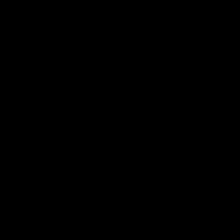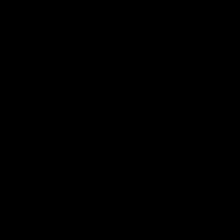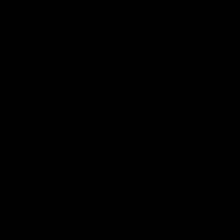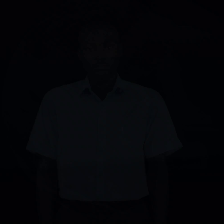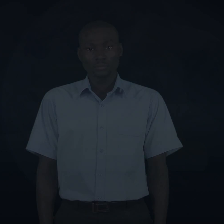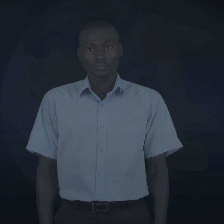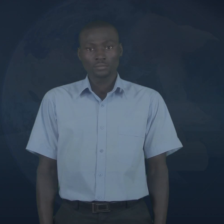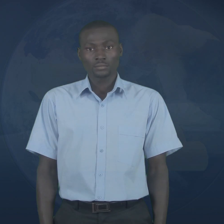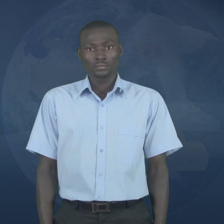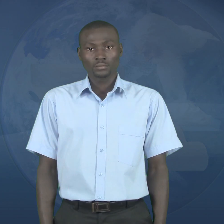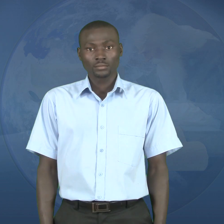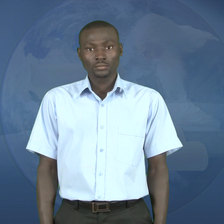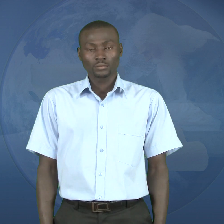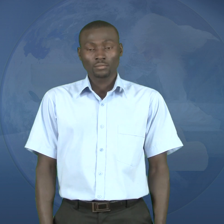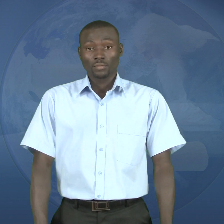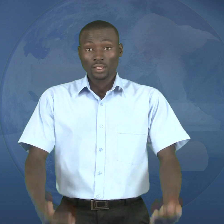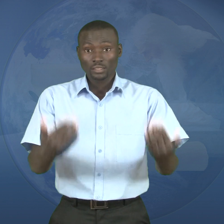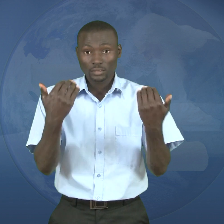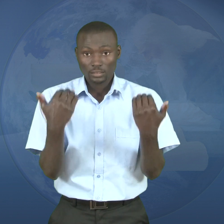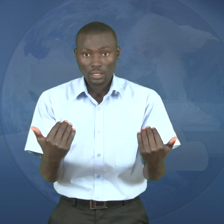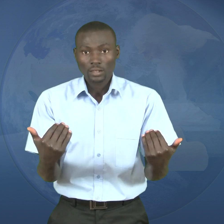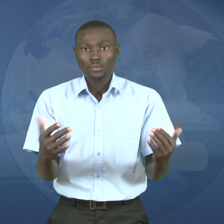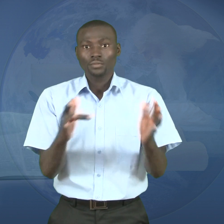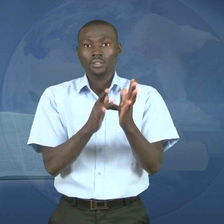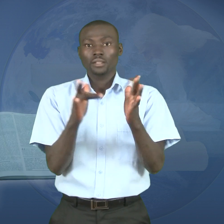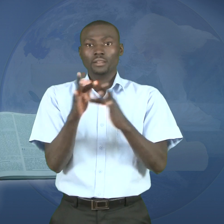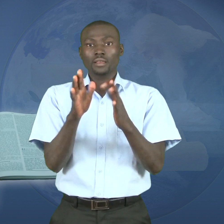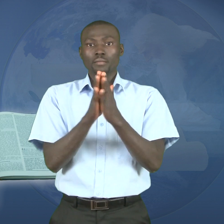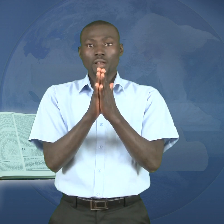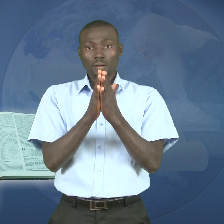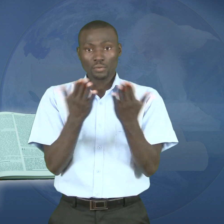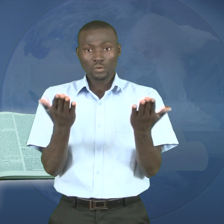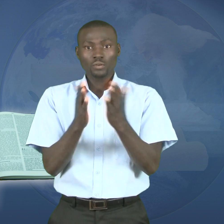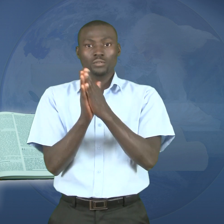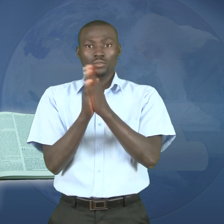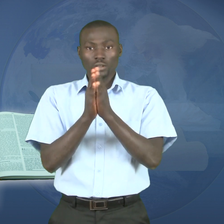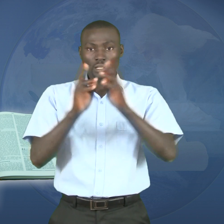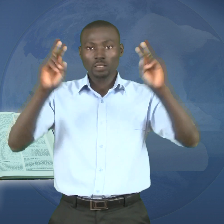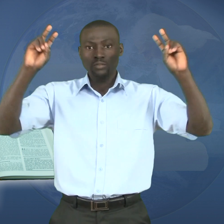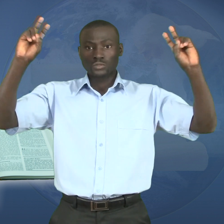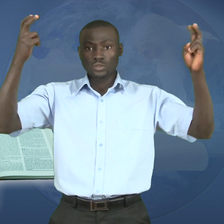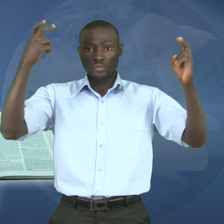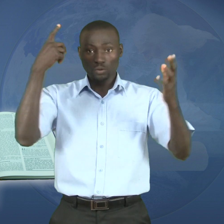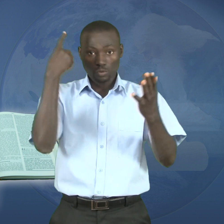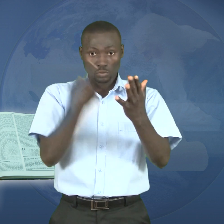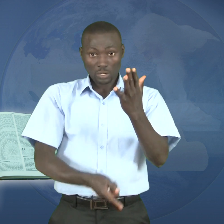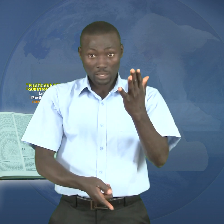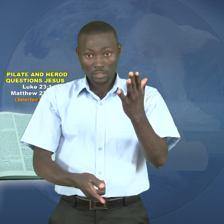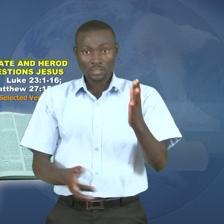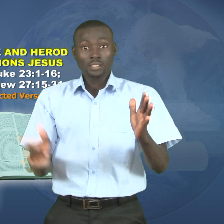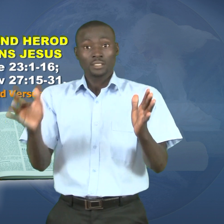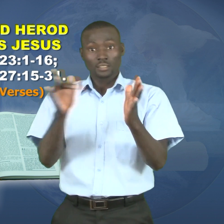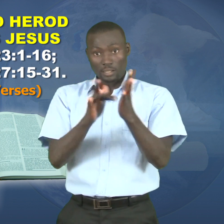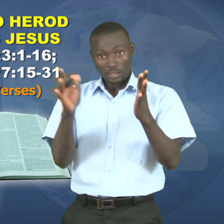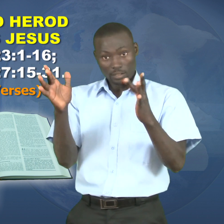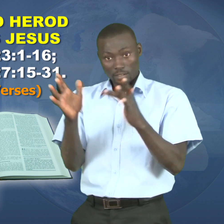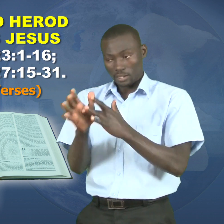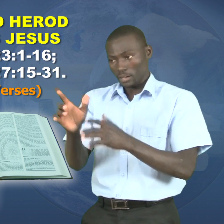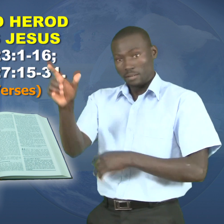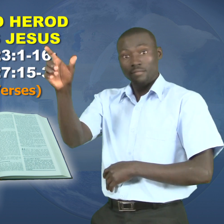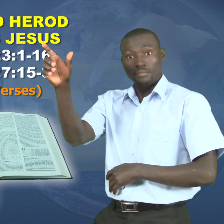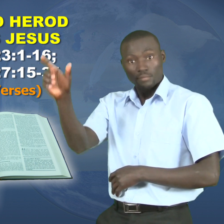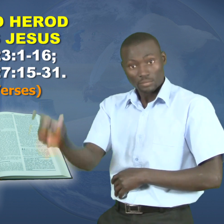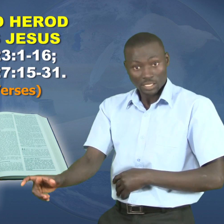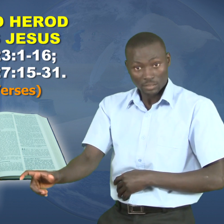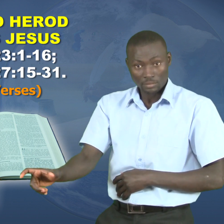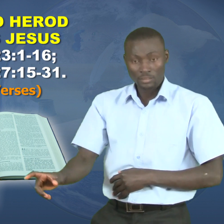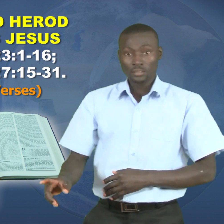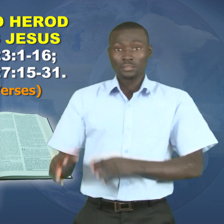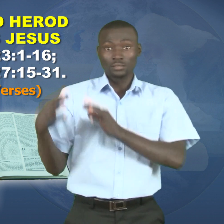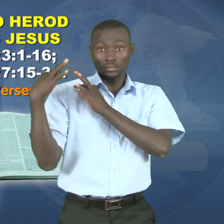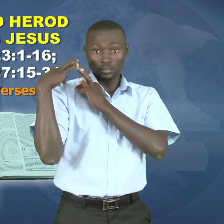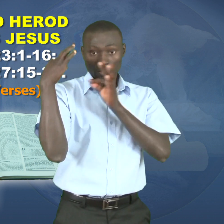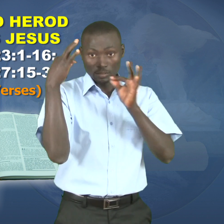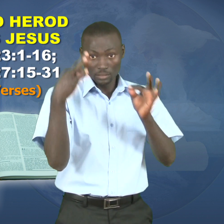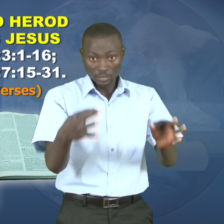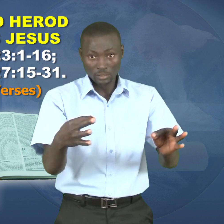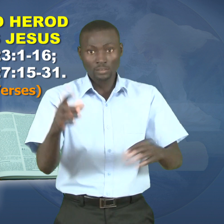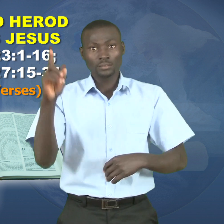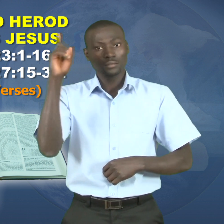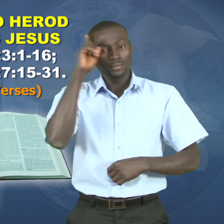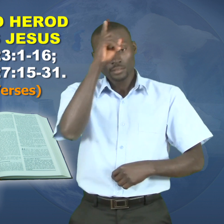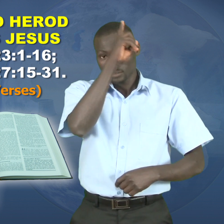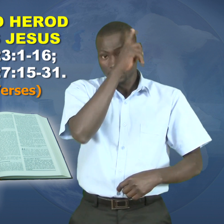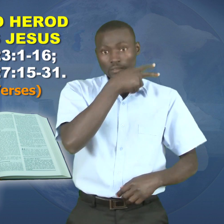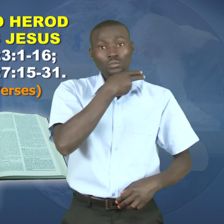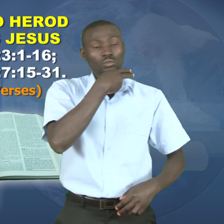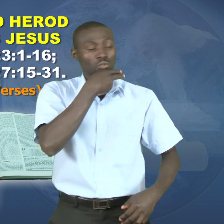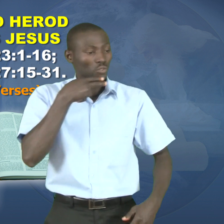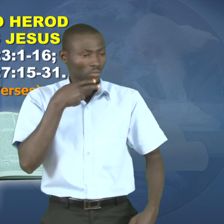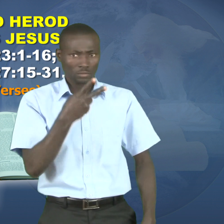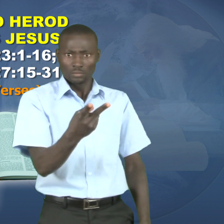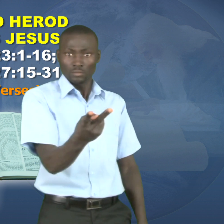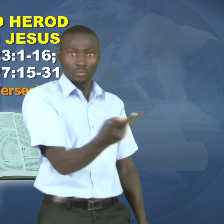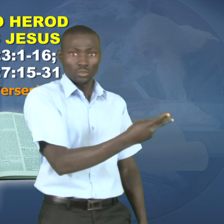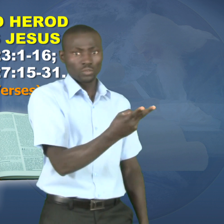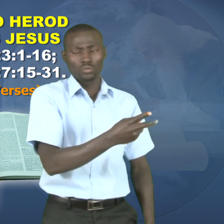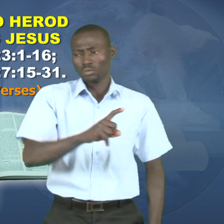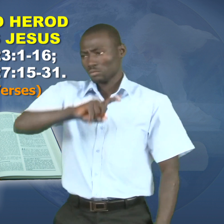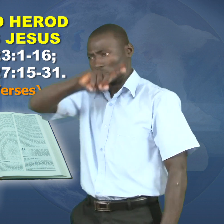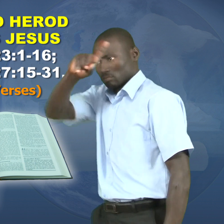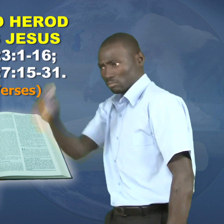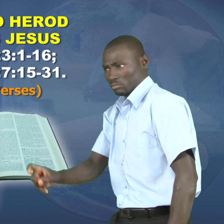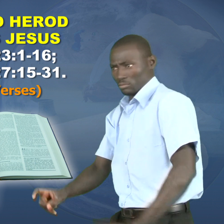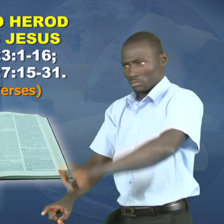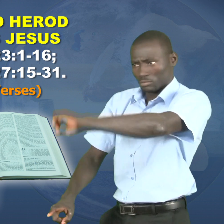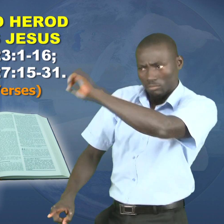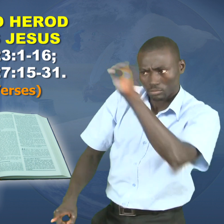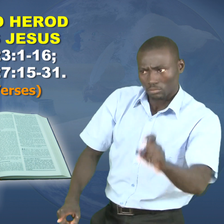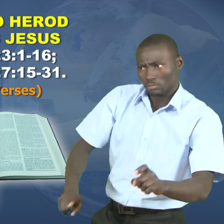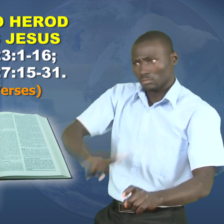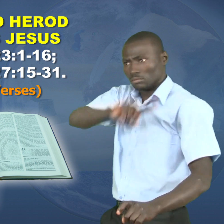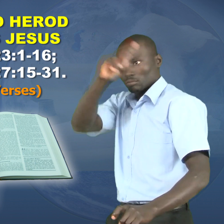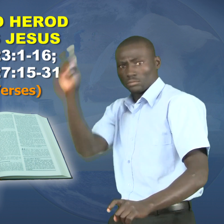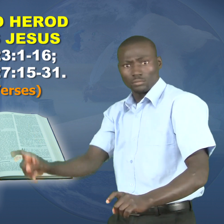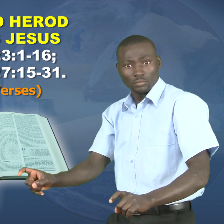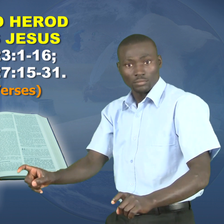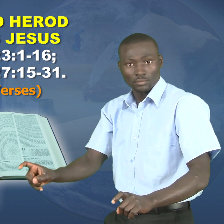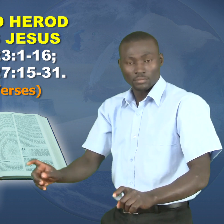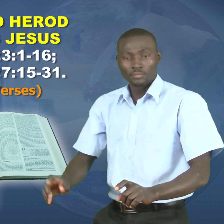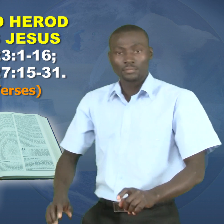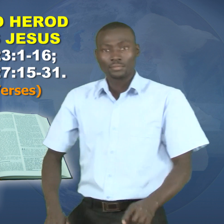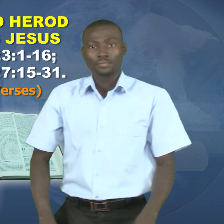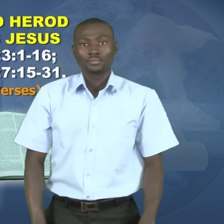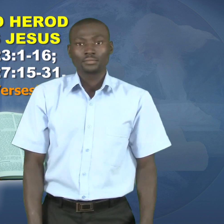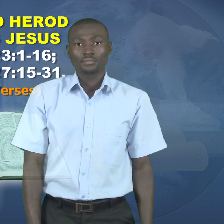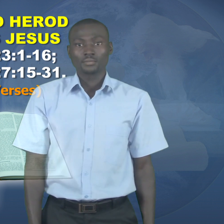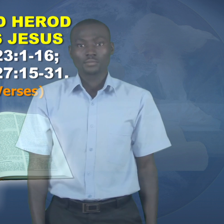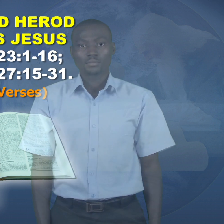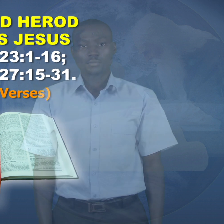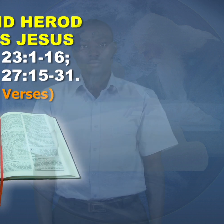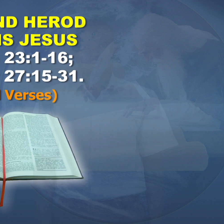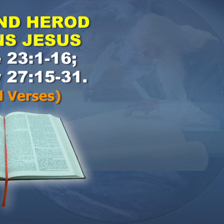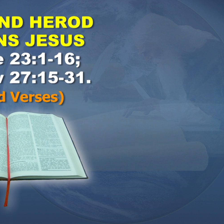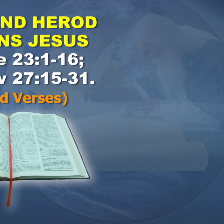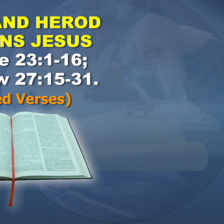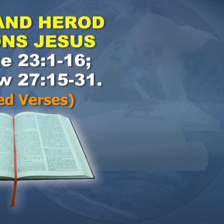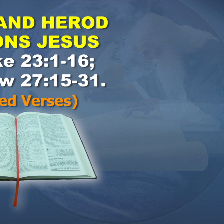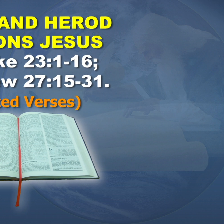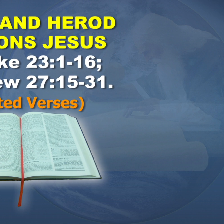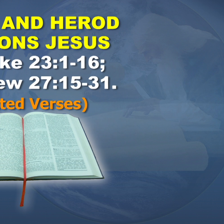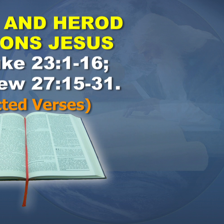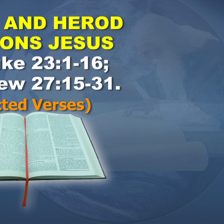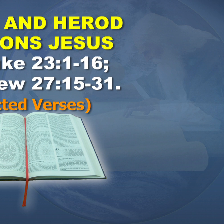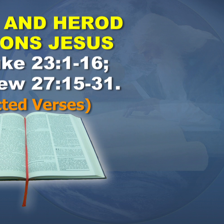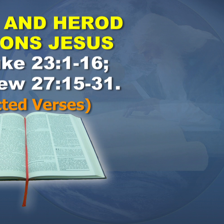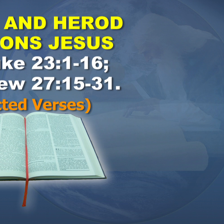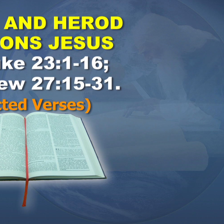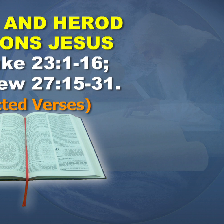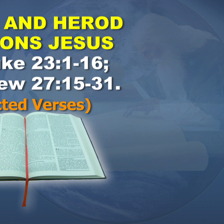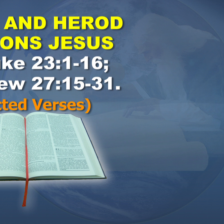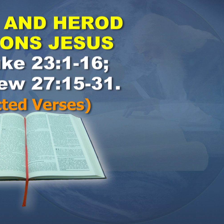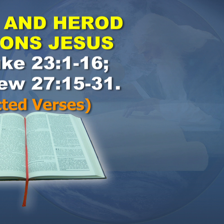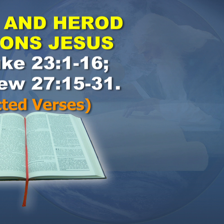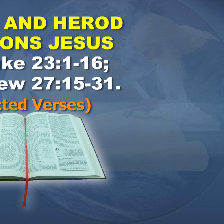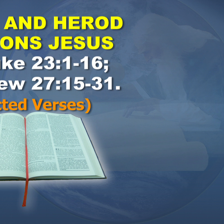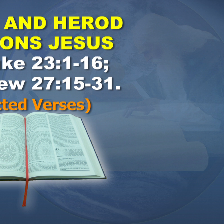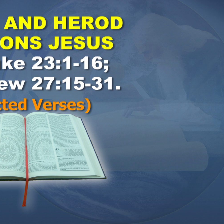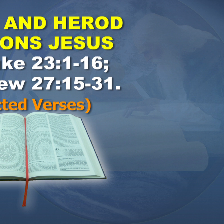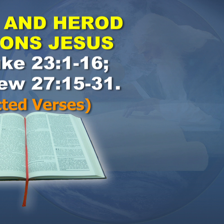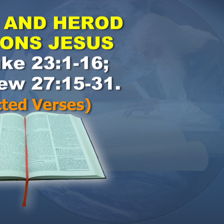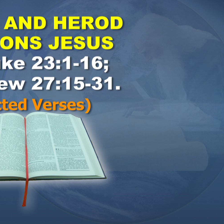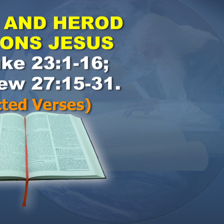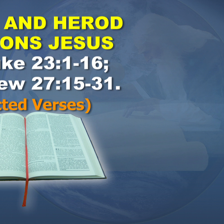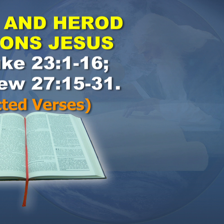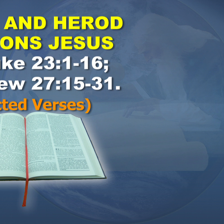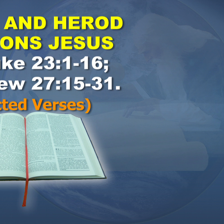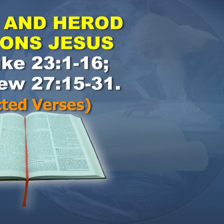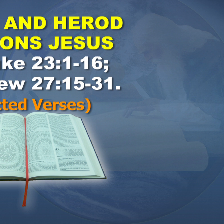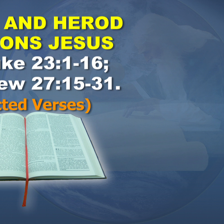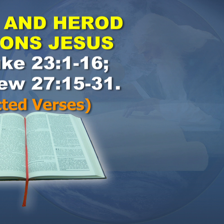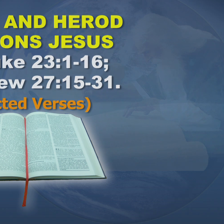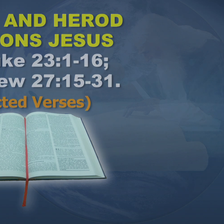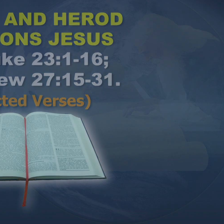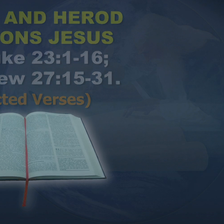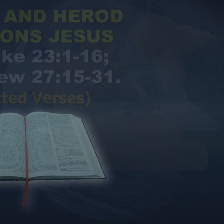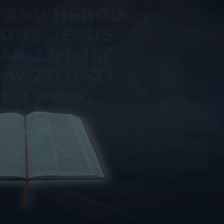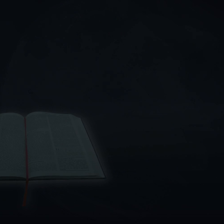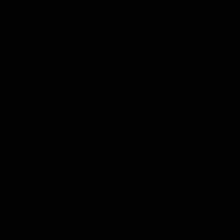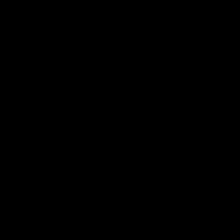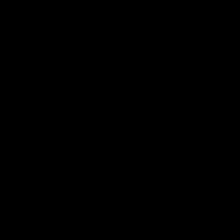Pilate and Herod question Jesus